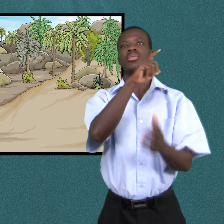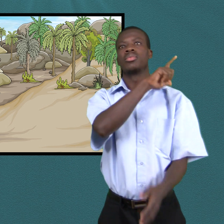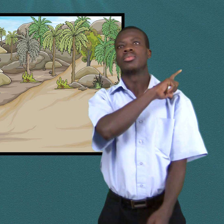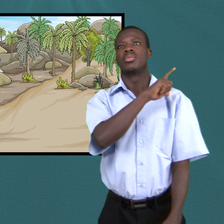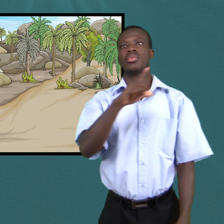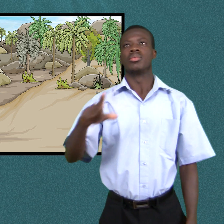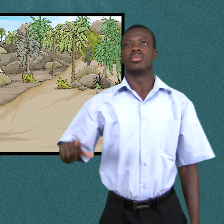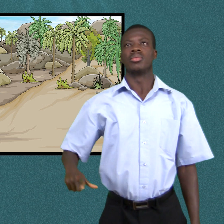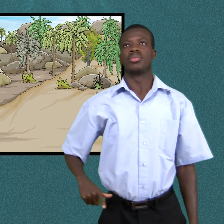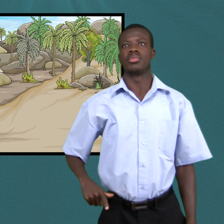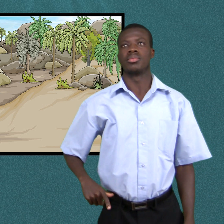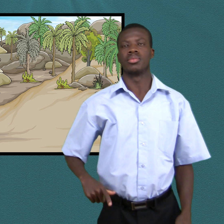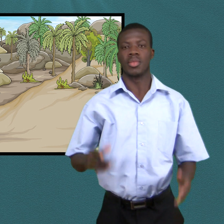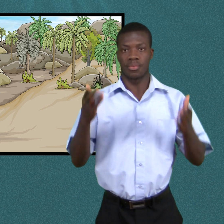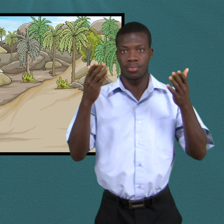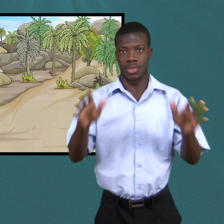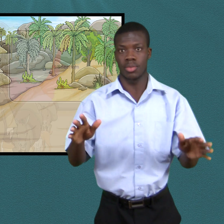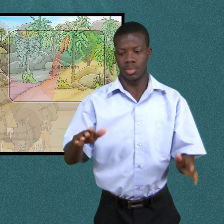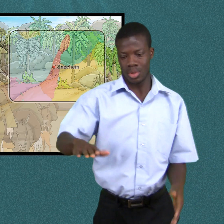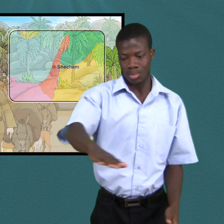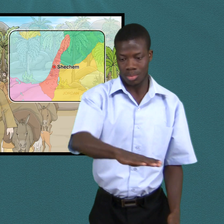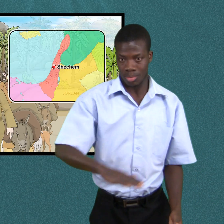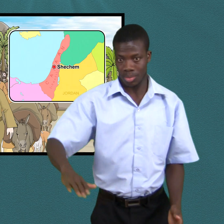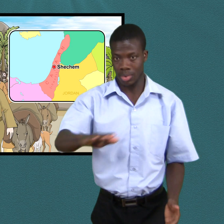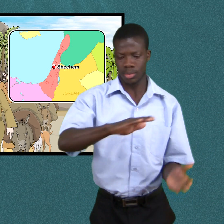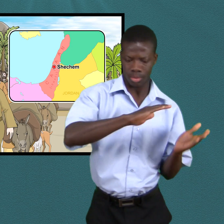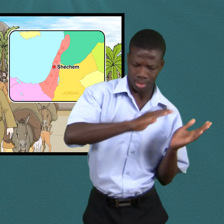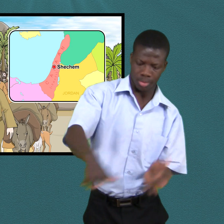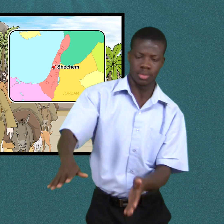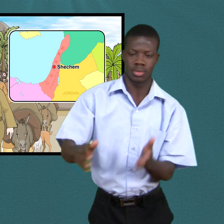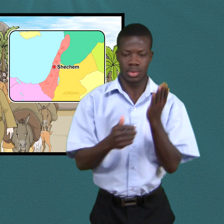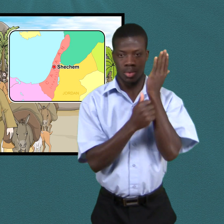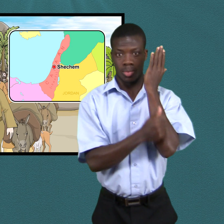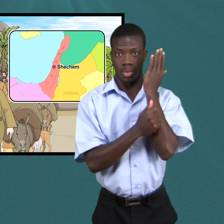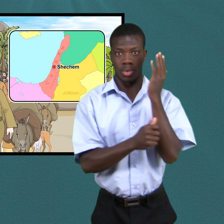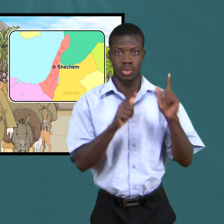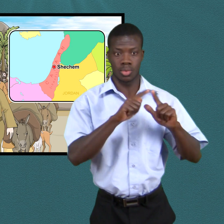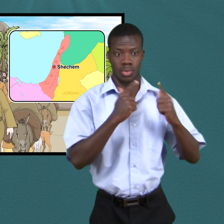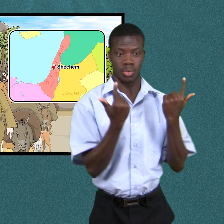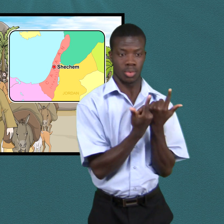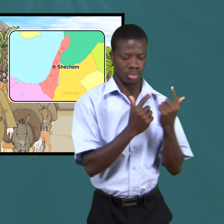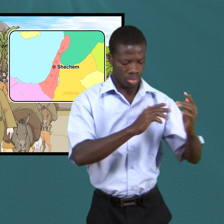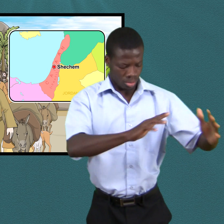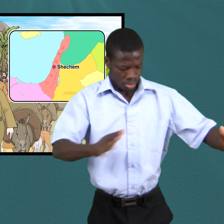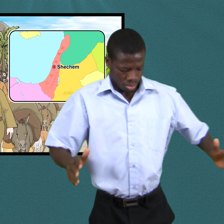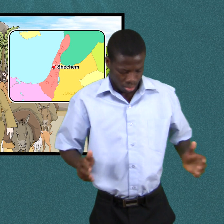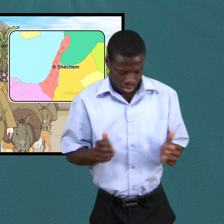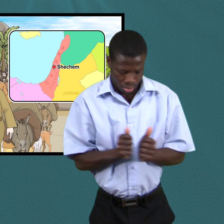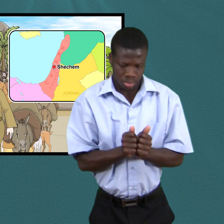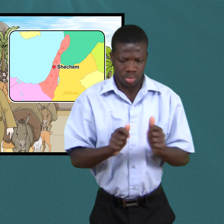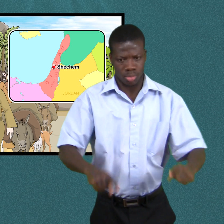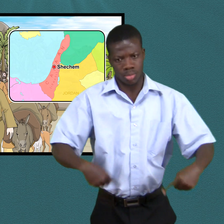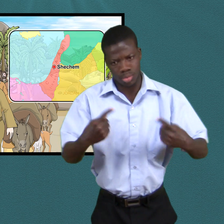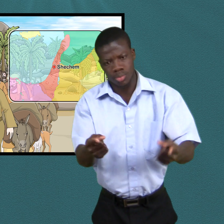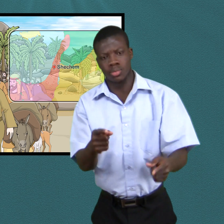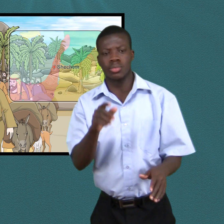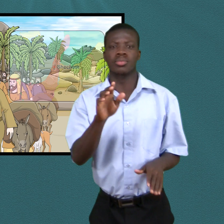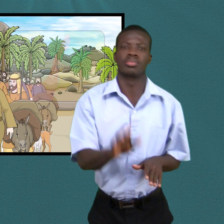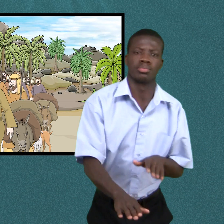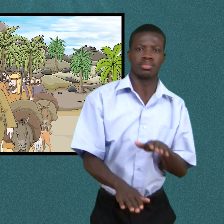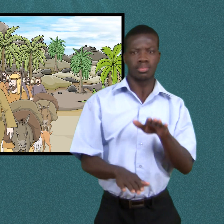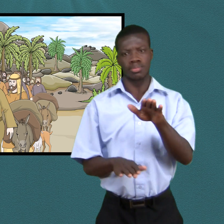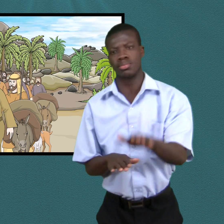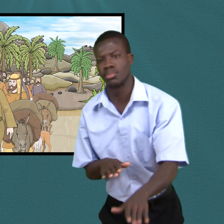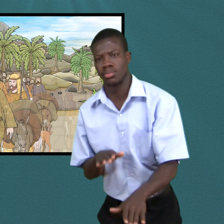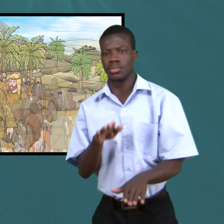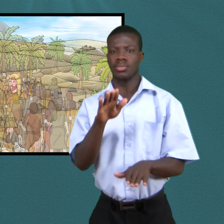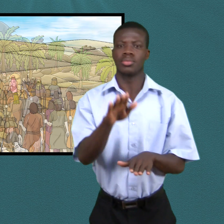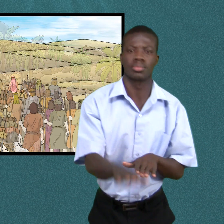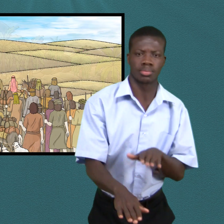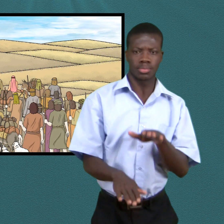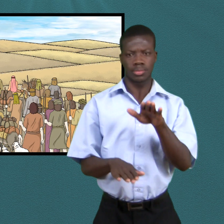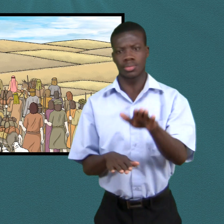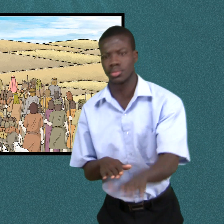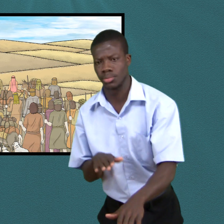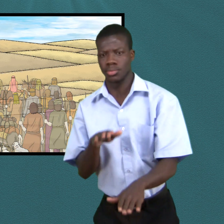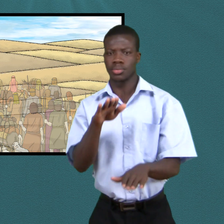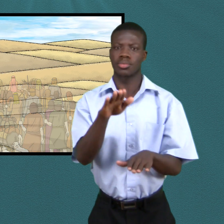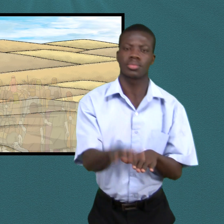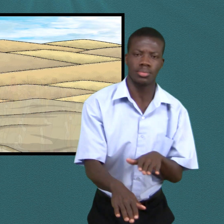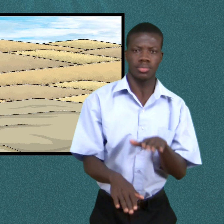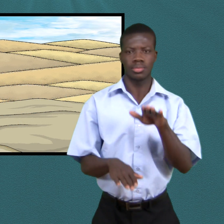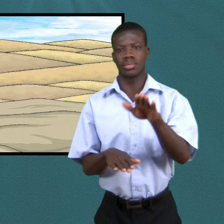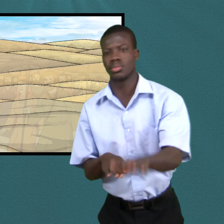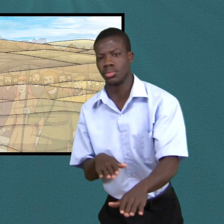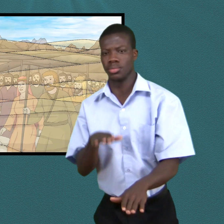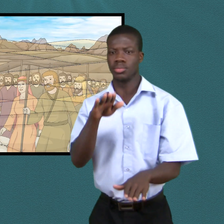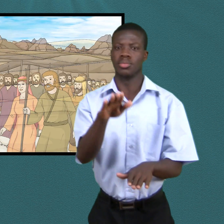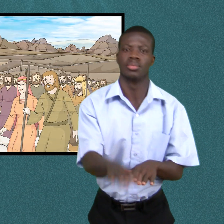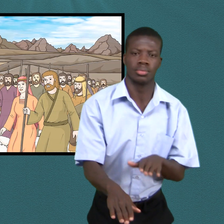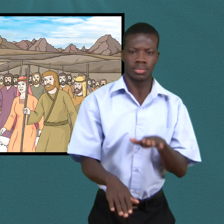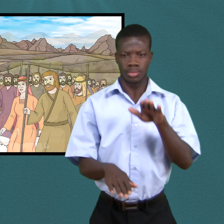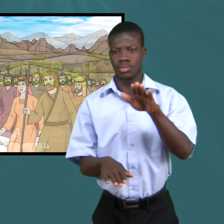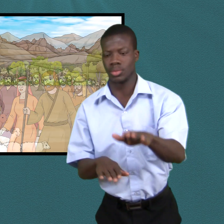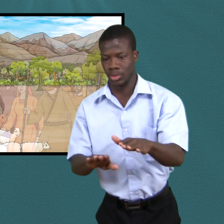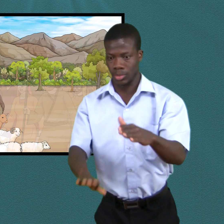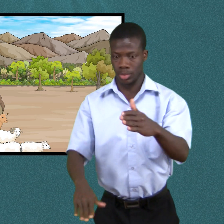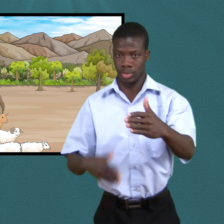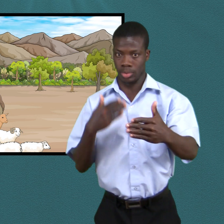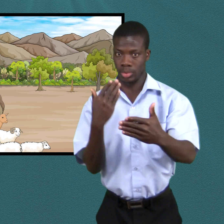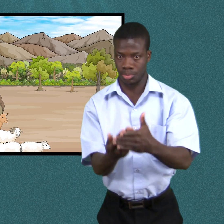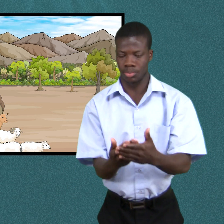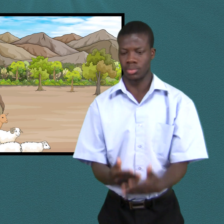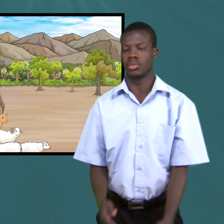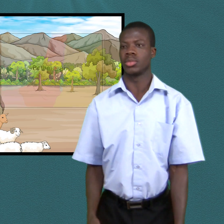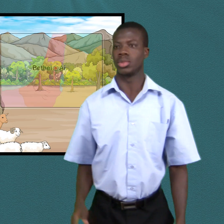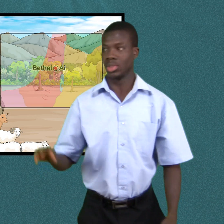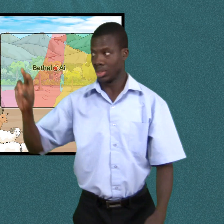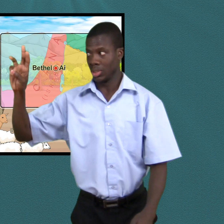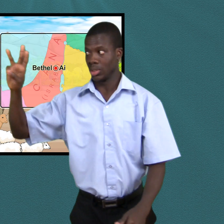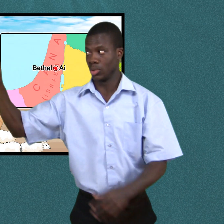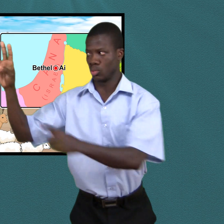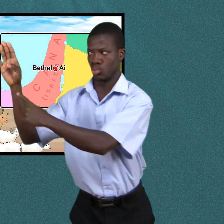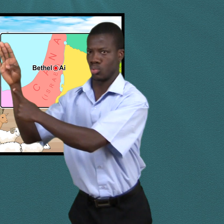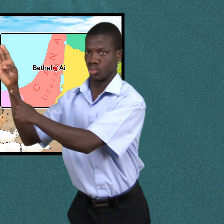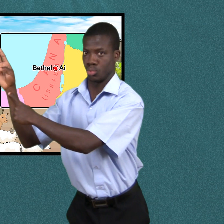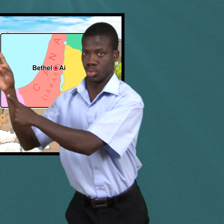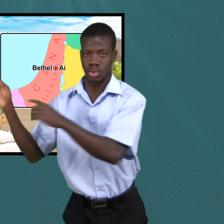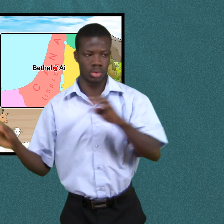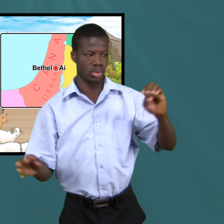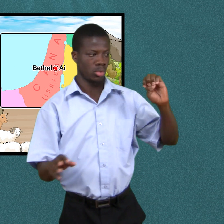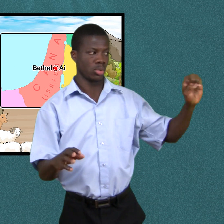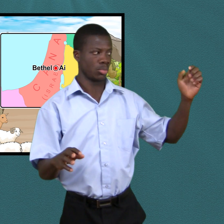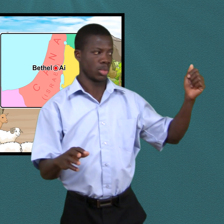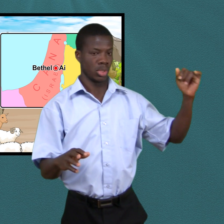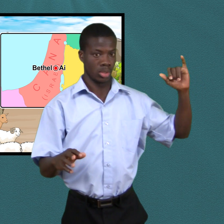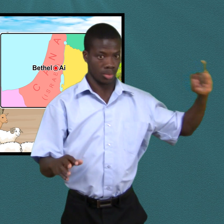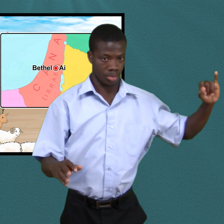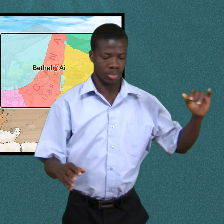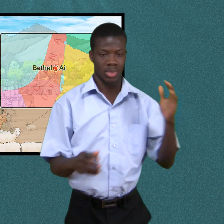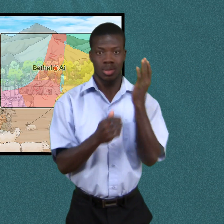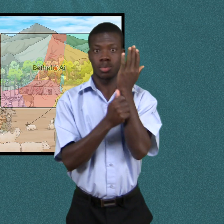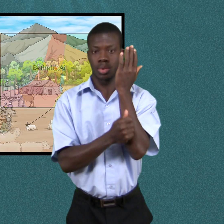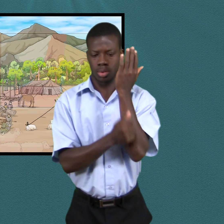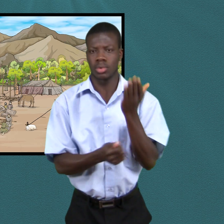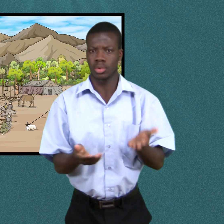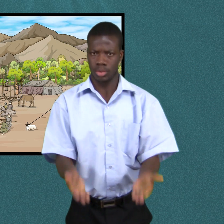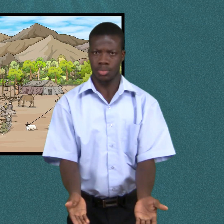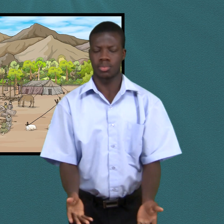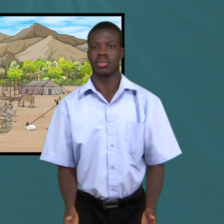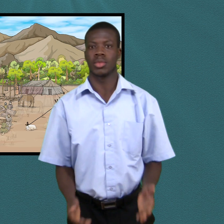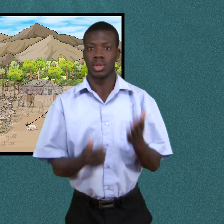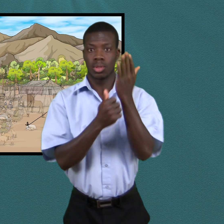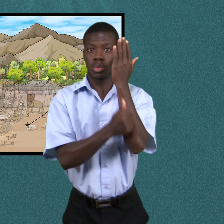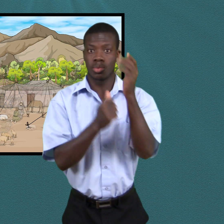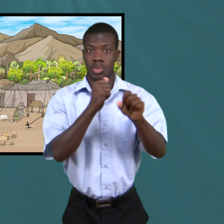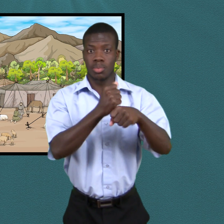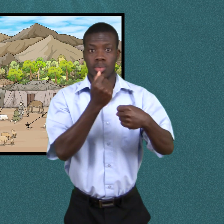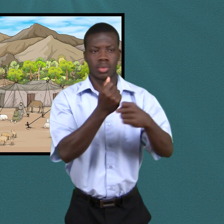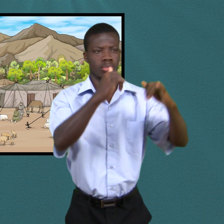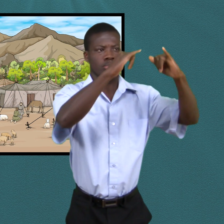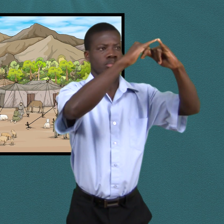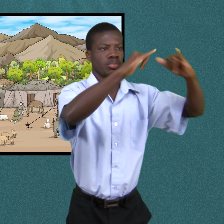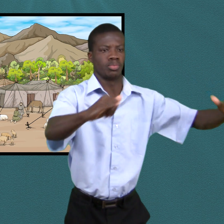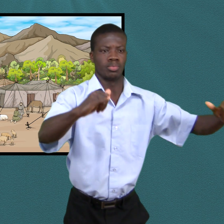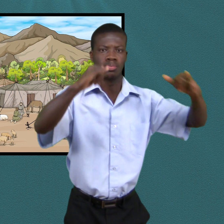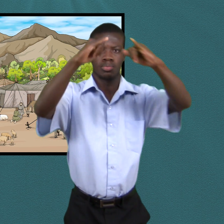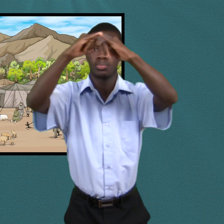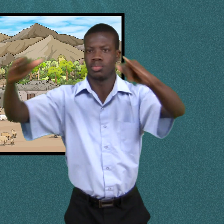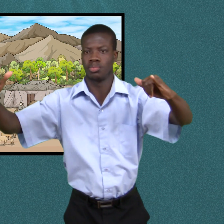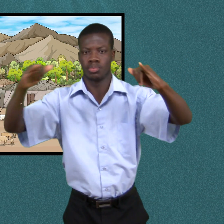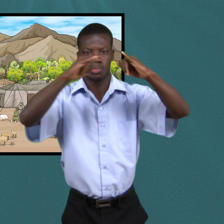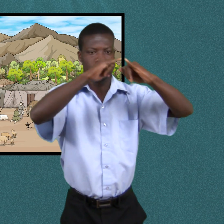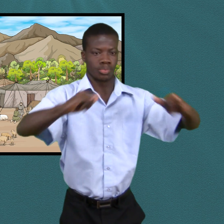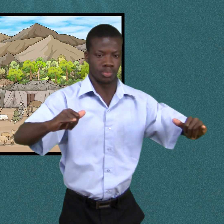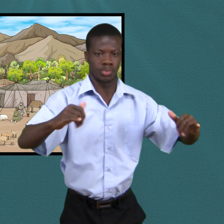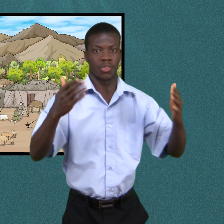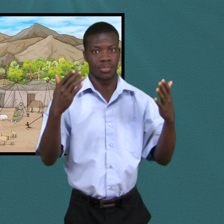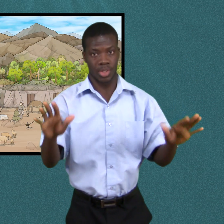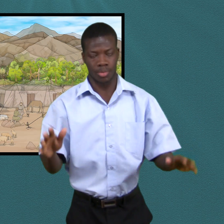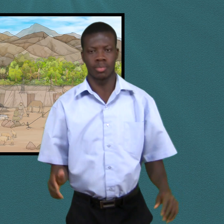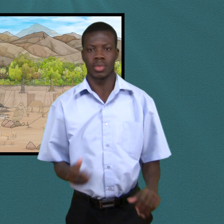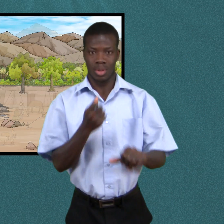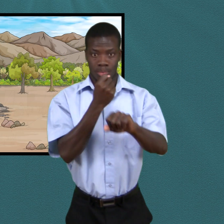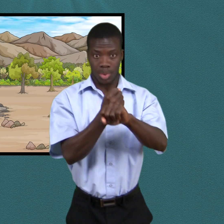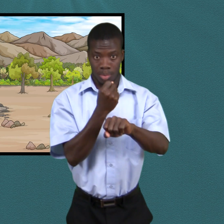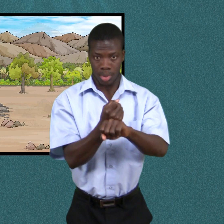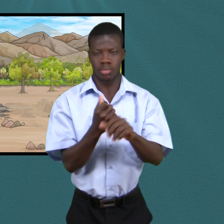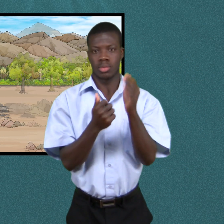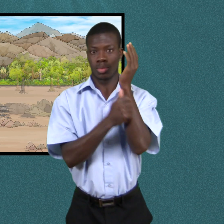From there Abram moved on to the hill country east of Bethel and pitched his tent, with Bethel to the west and Ai to the east.